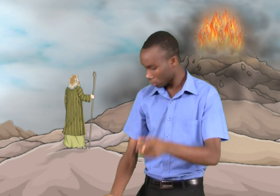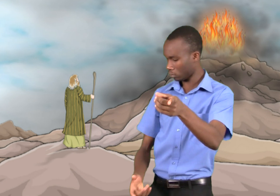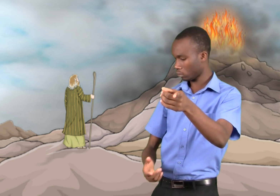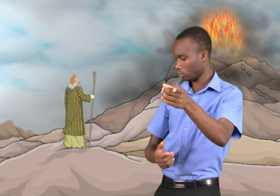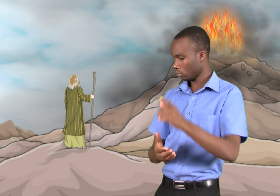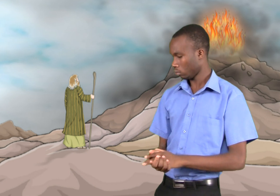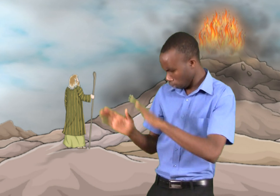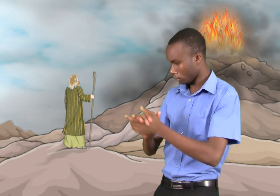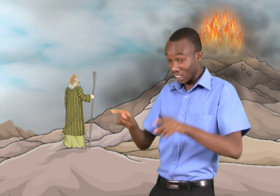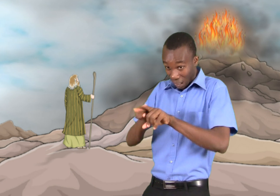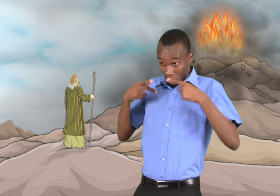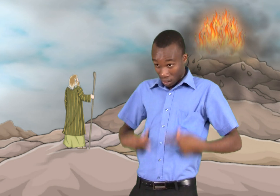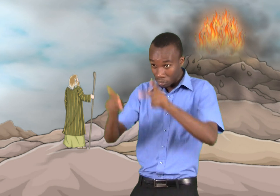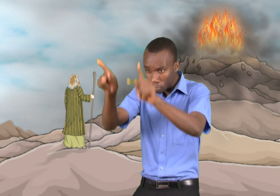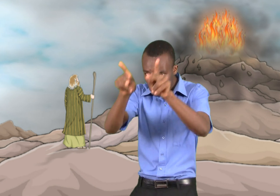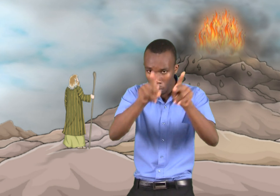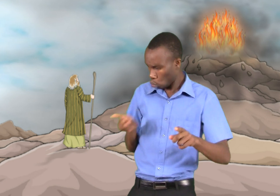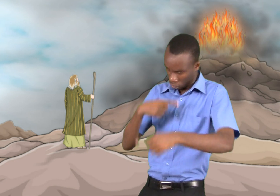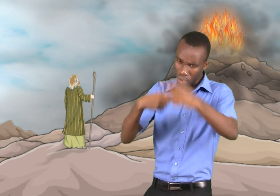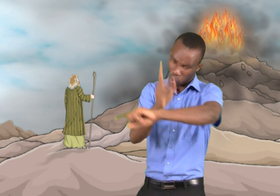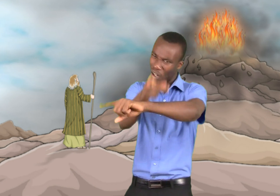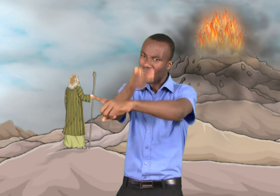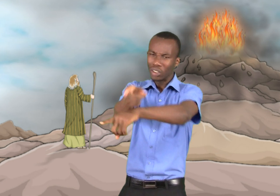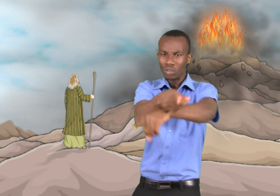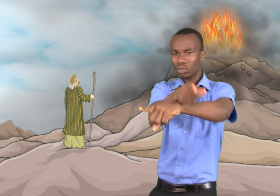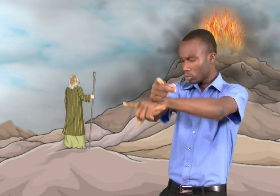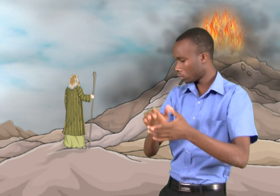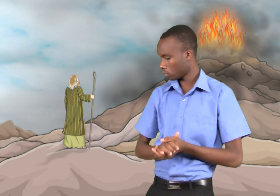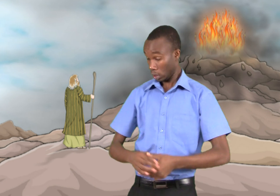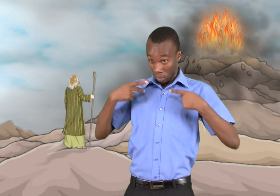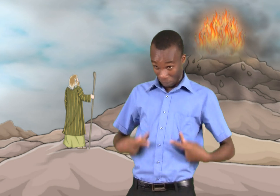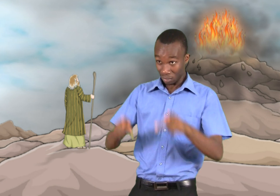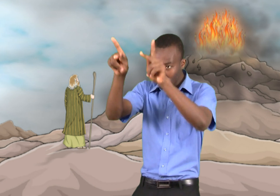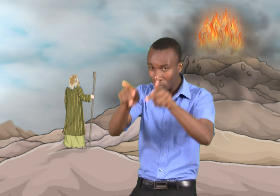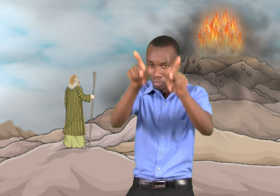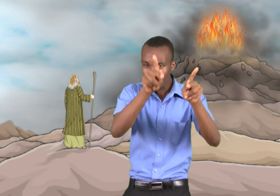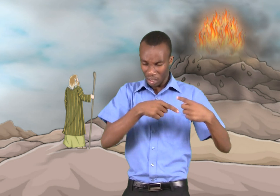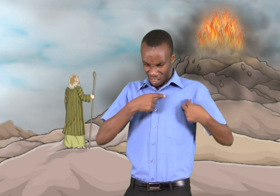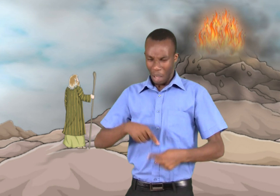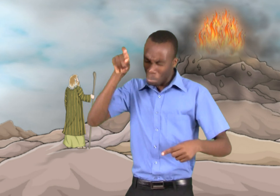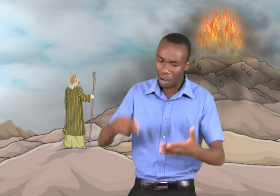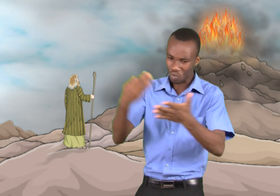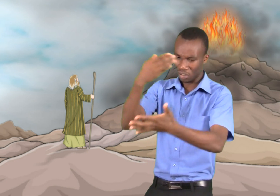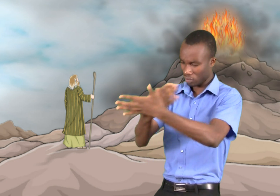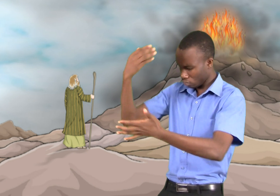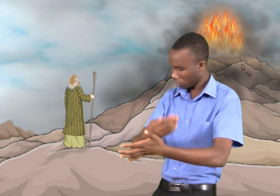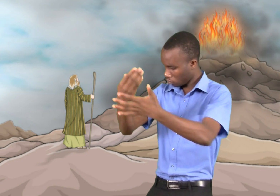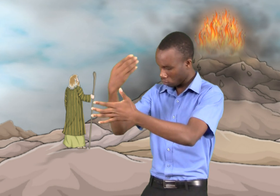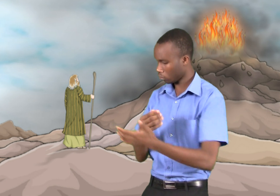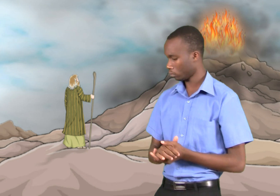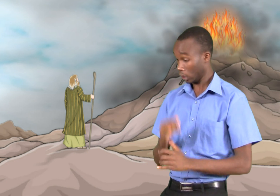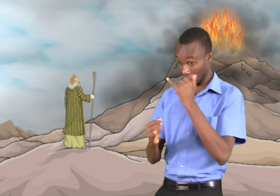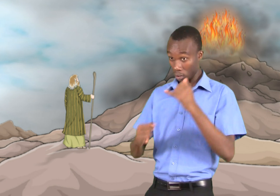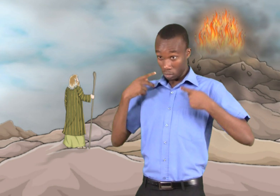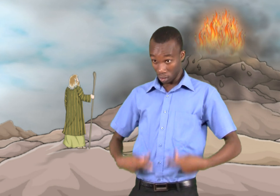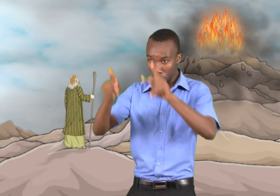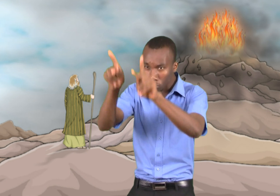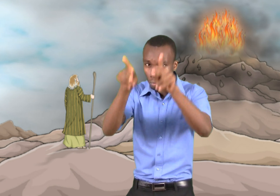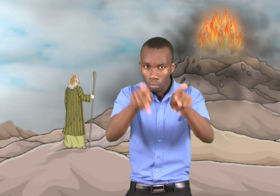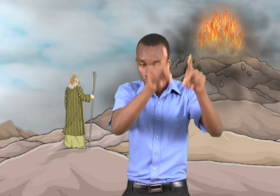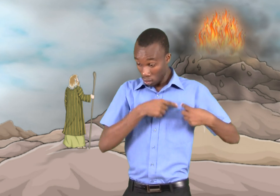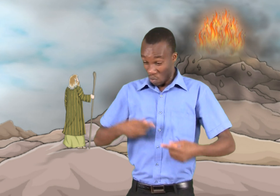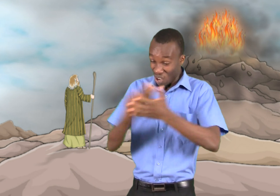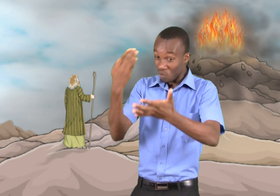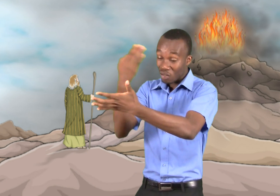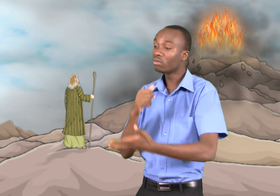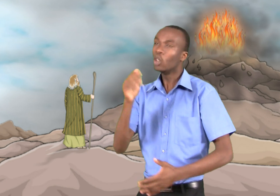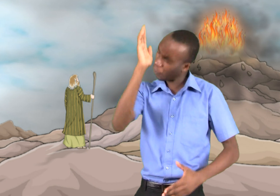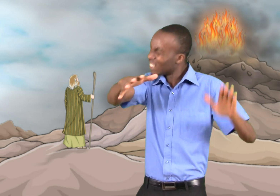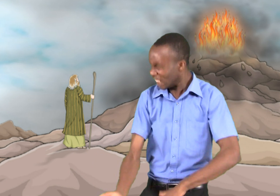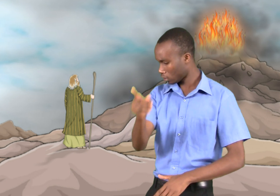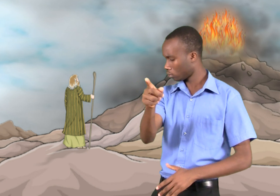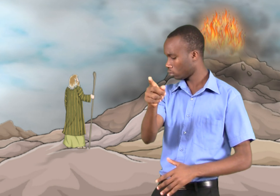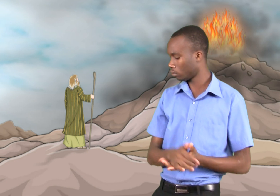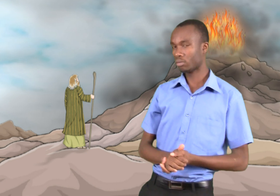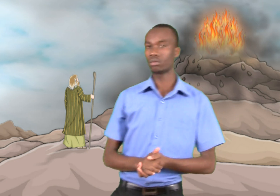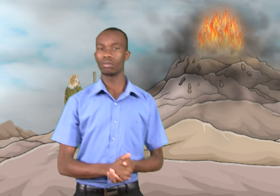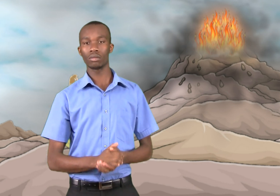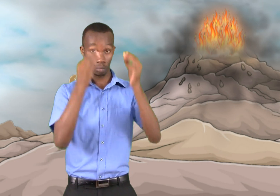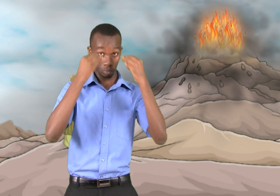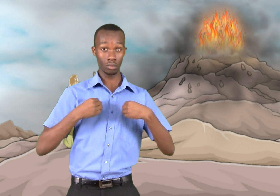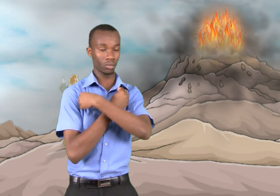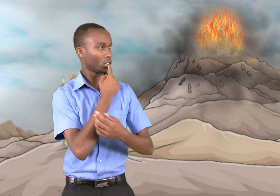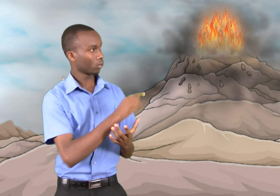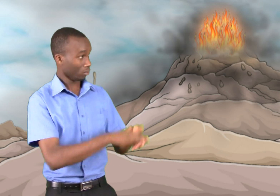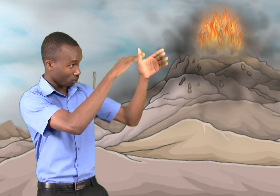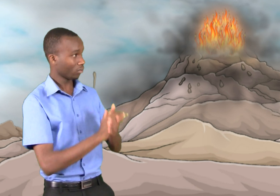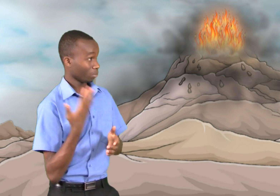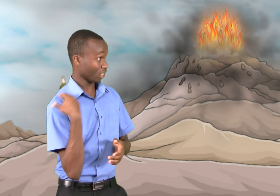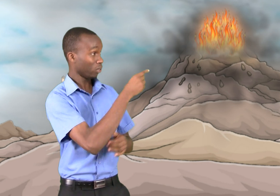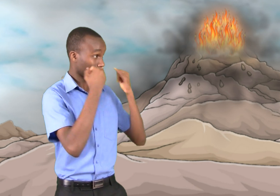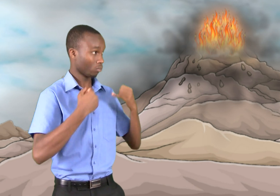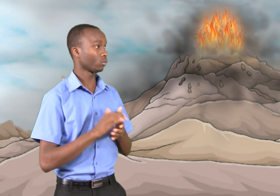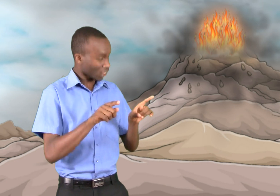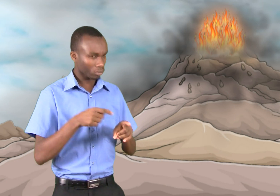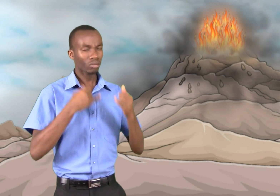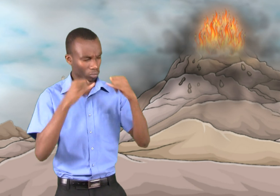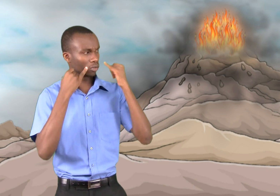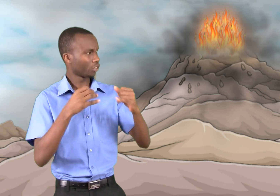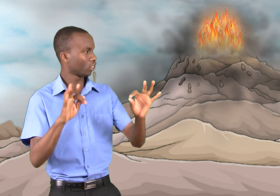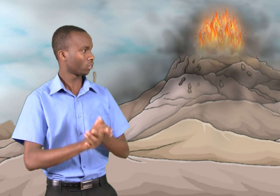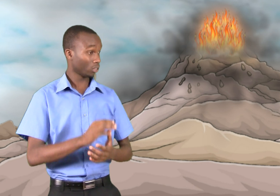Even the priests who approach the LORD must consecrate themselves, or the LORD will break out against them.”